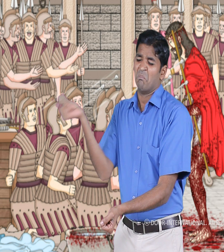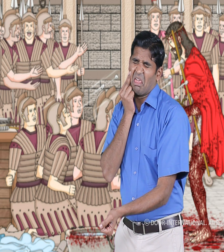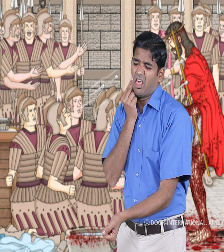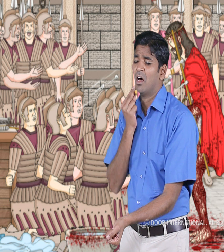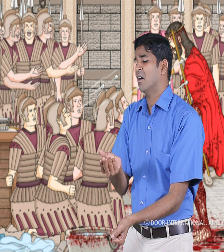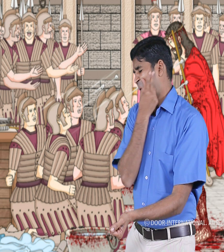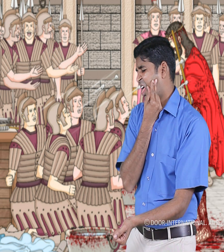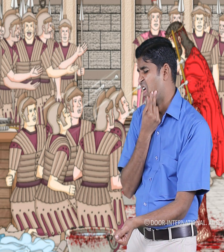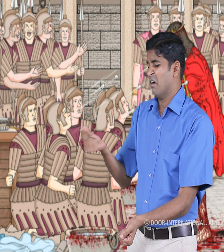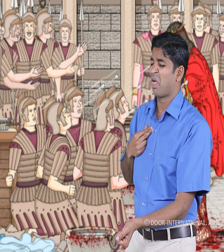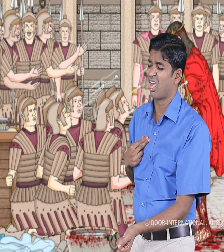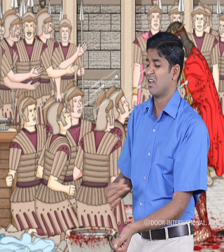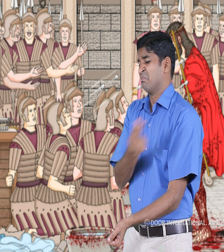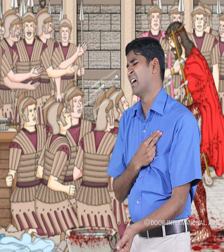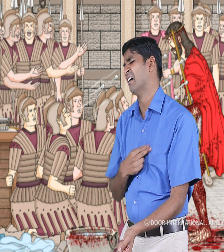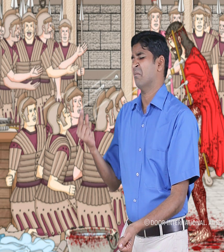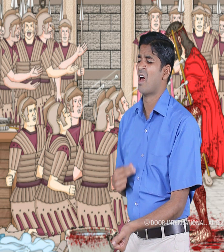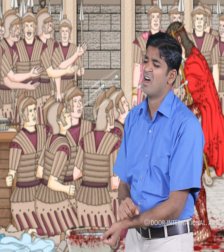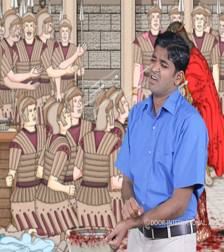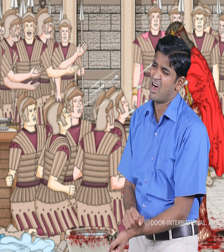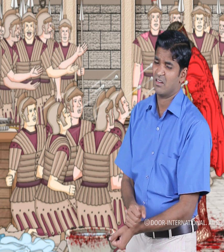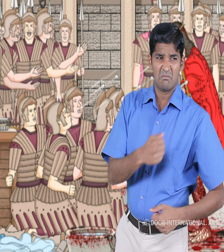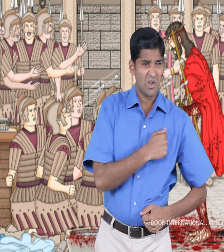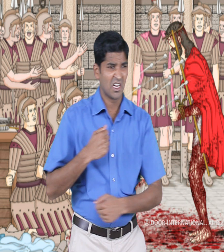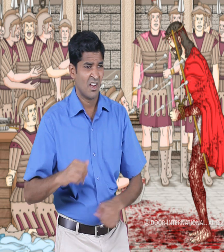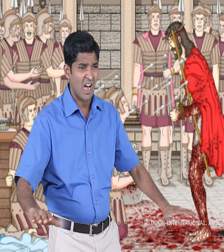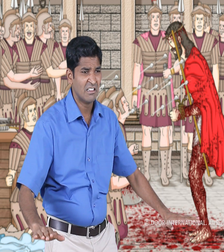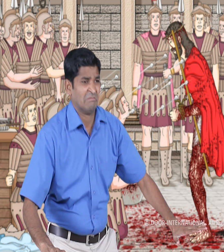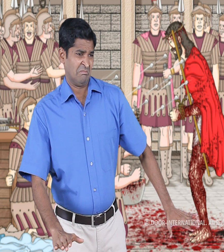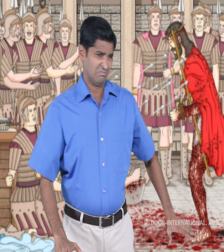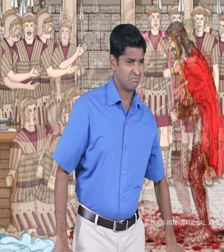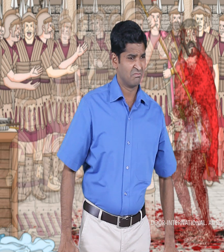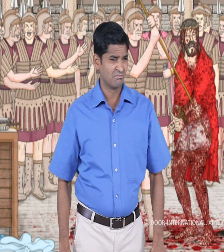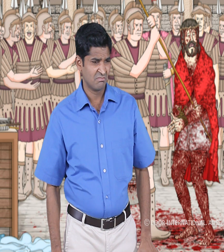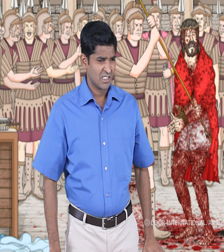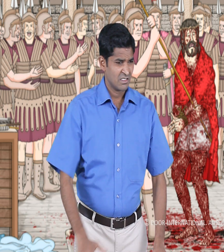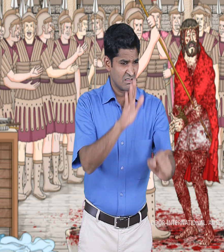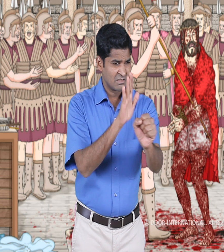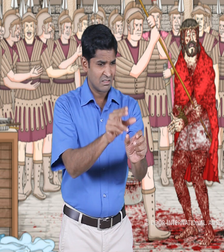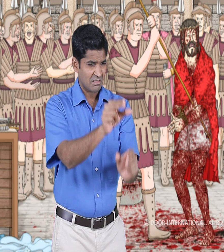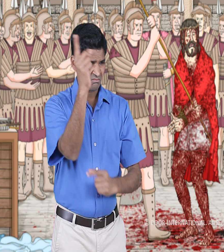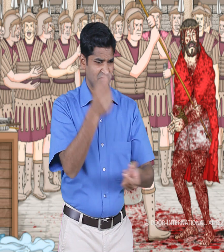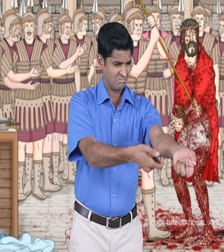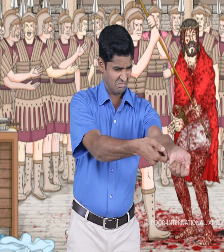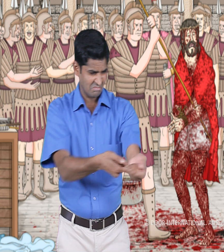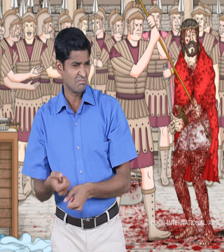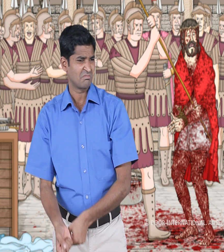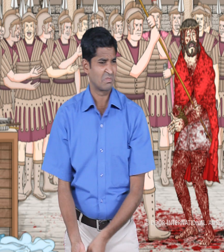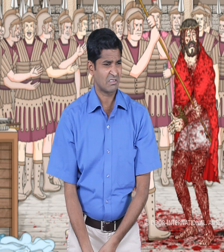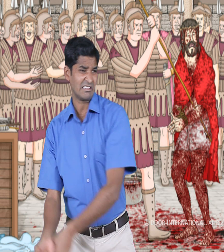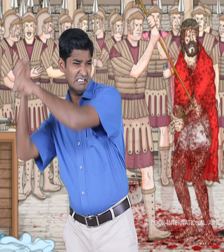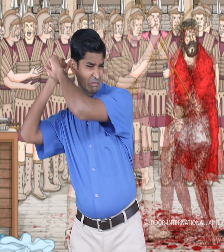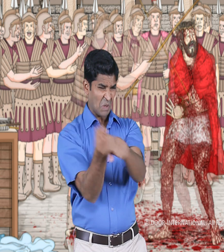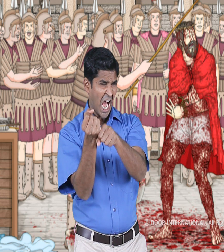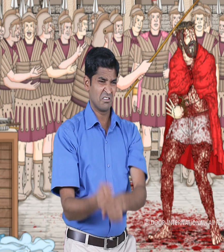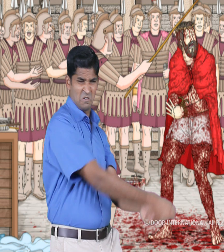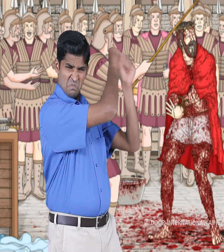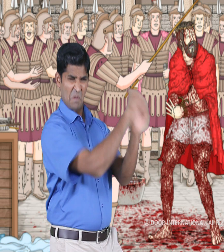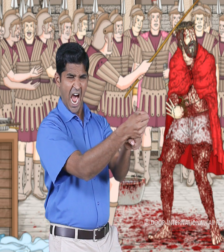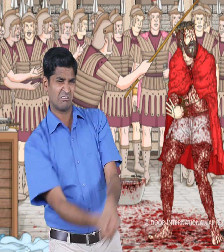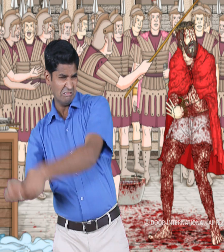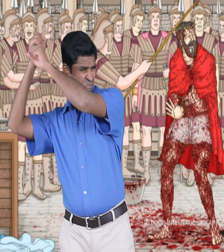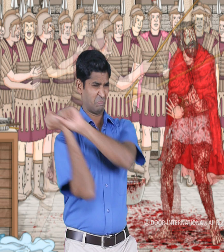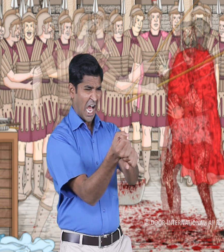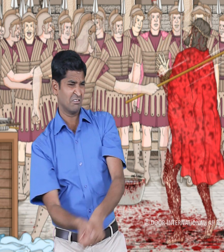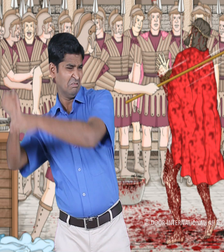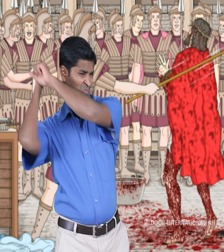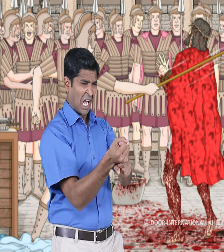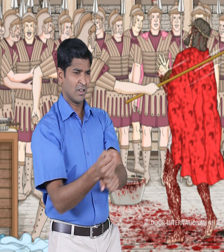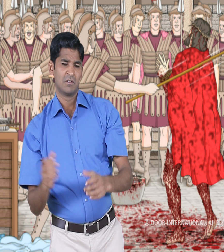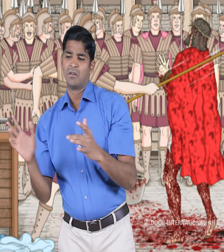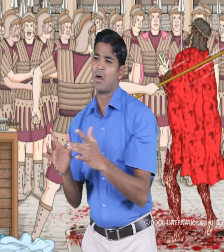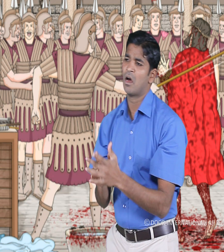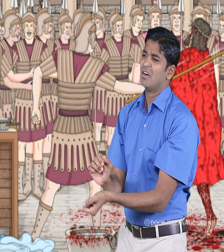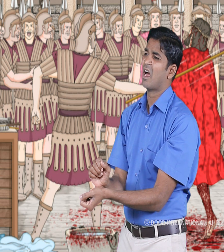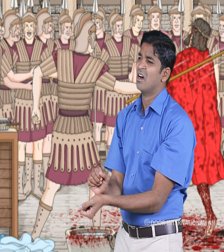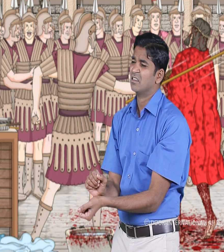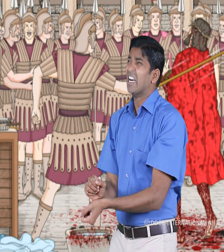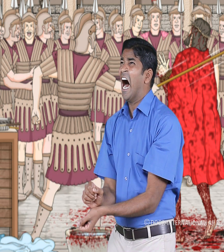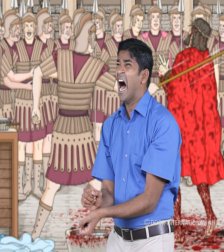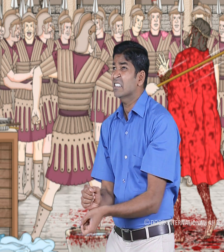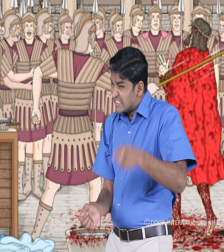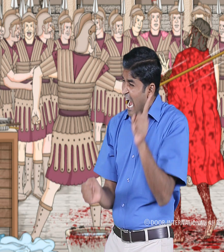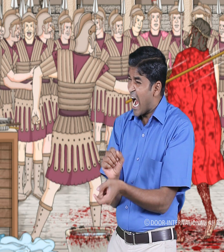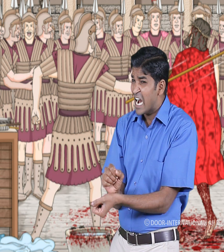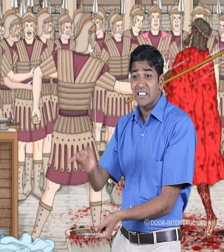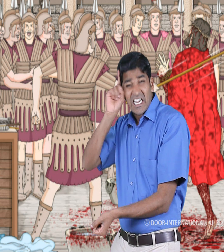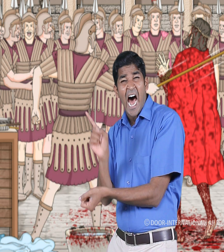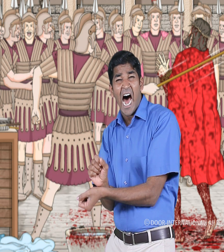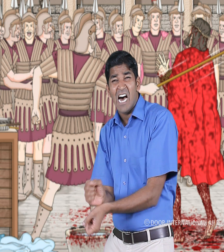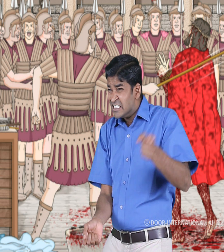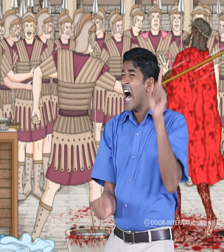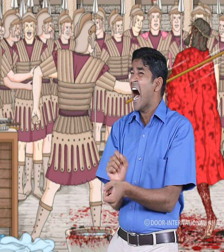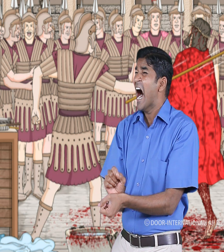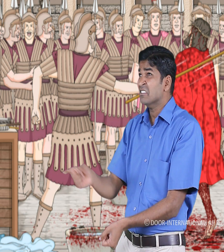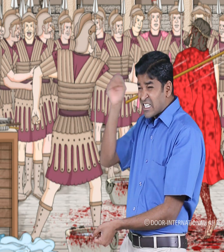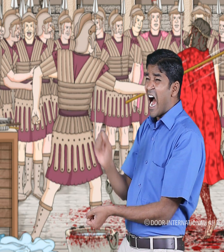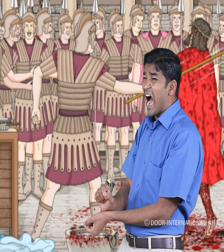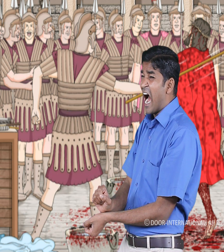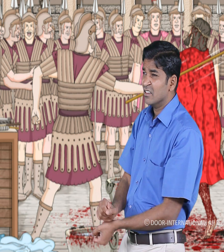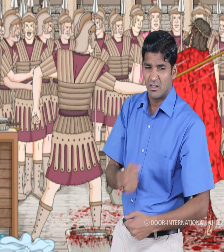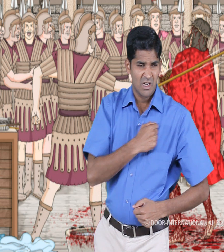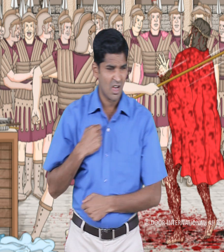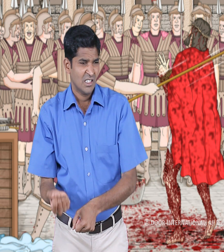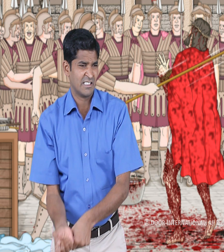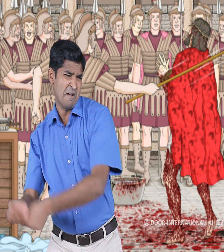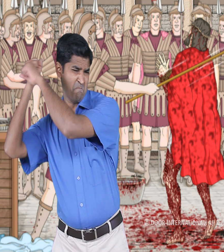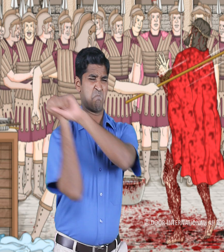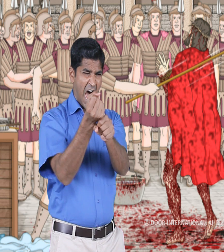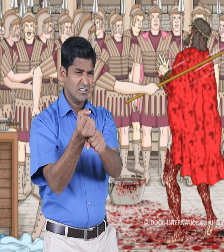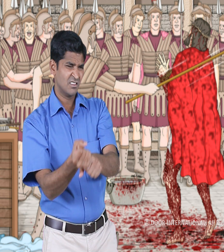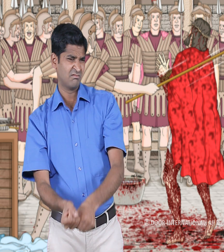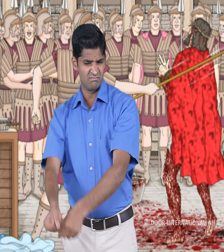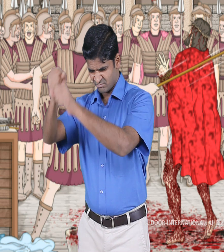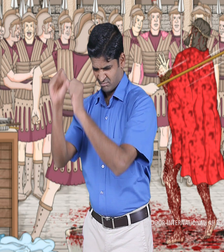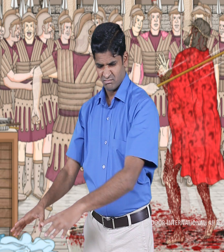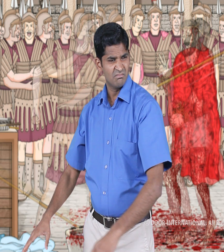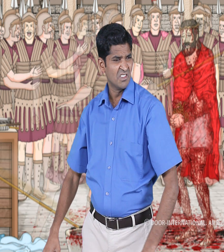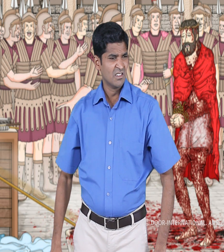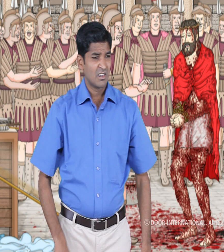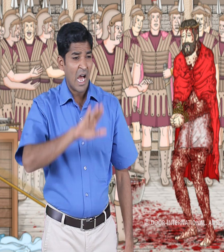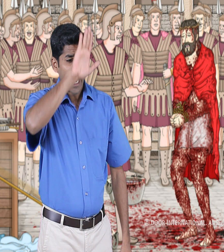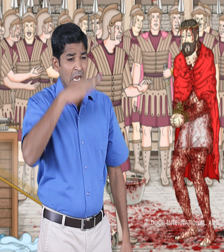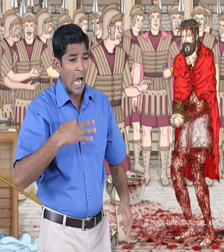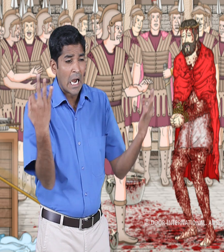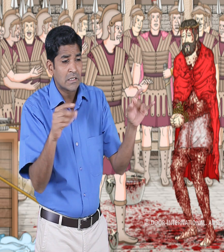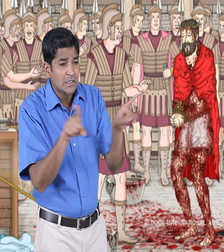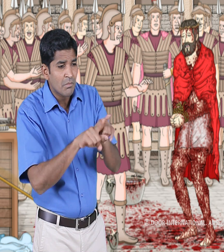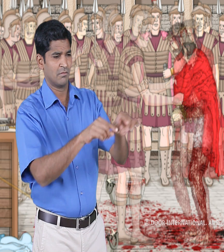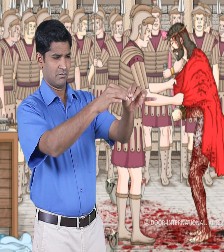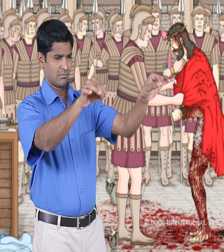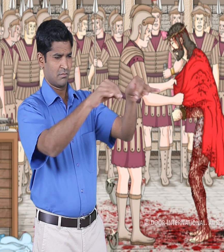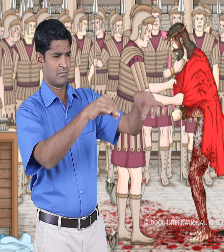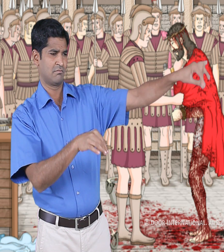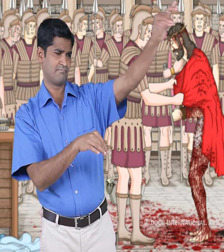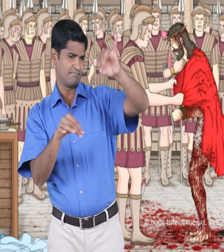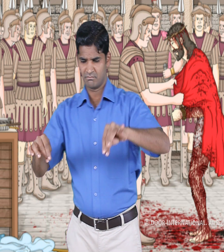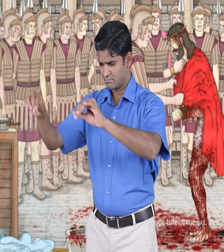Then they spit on Him and took the staff and struck Him on the head repeatedly.